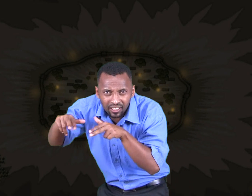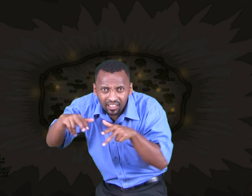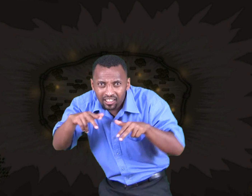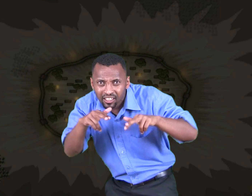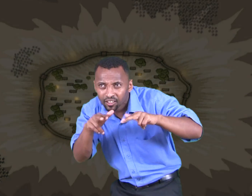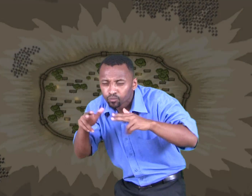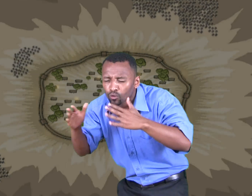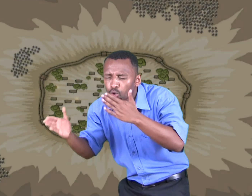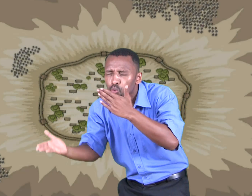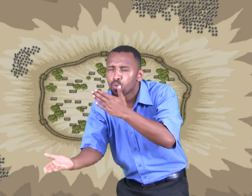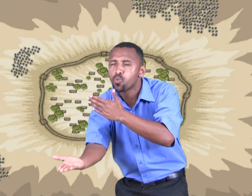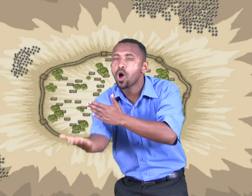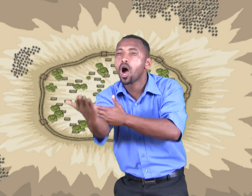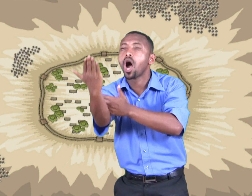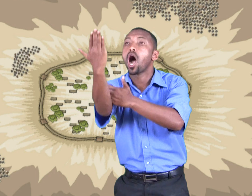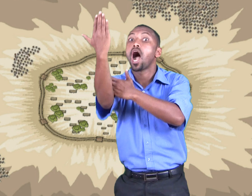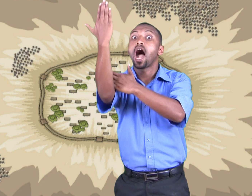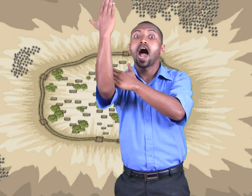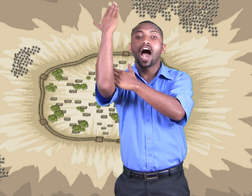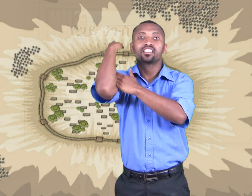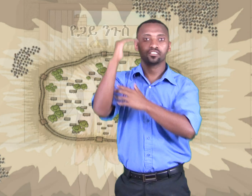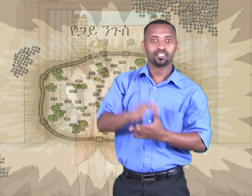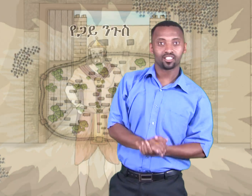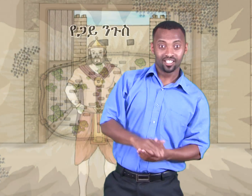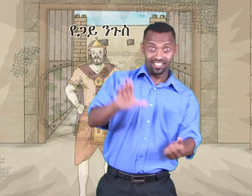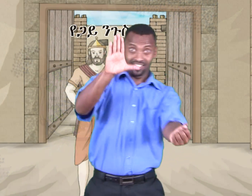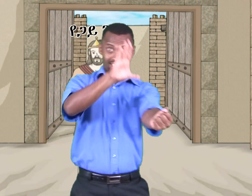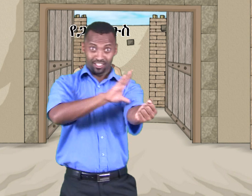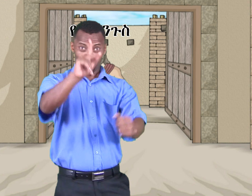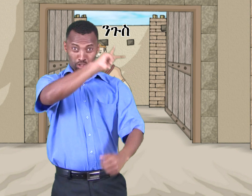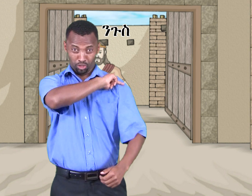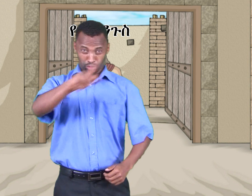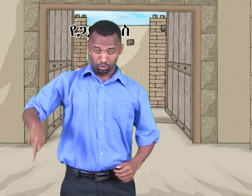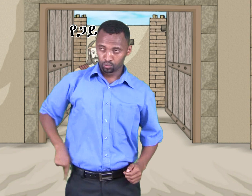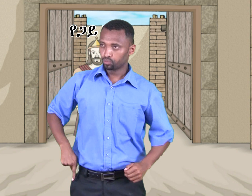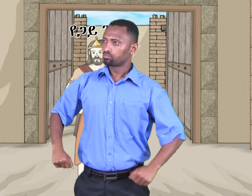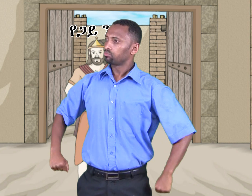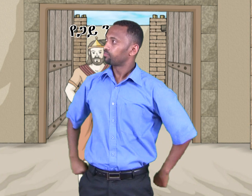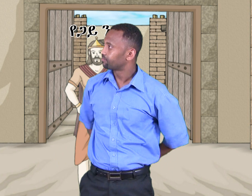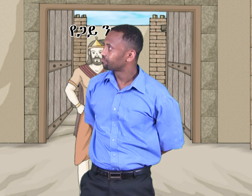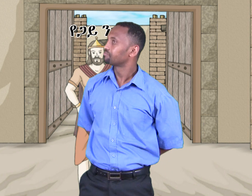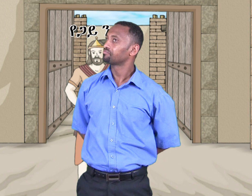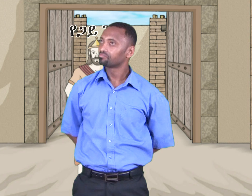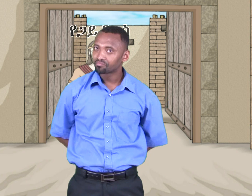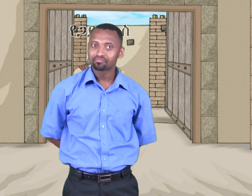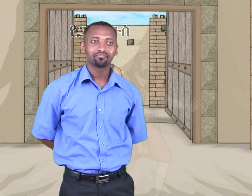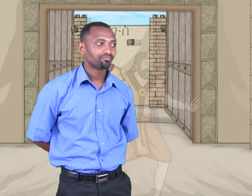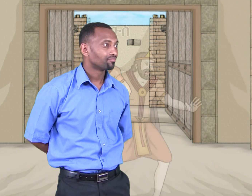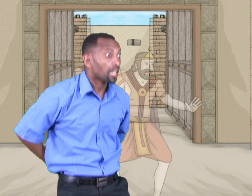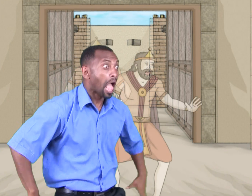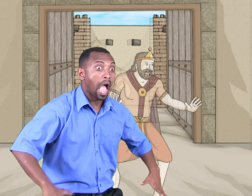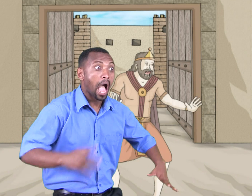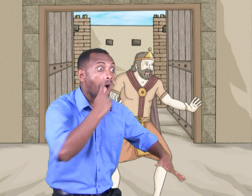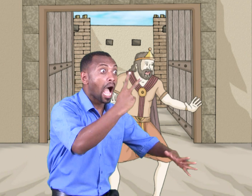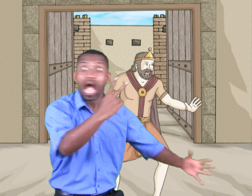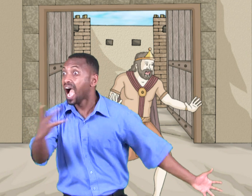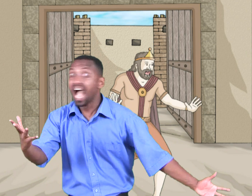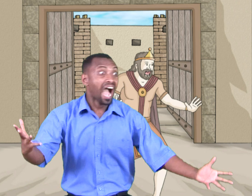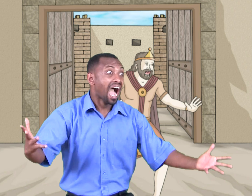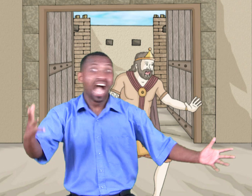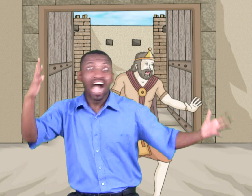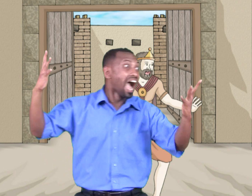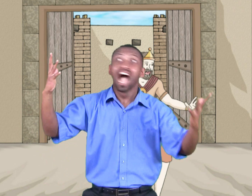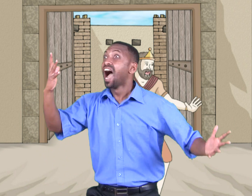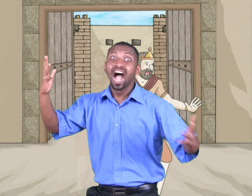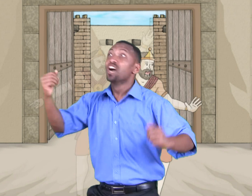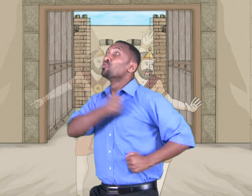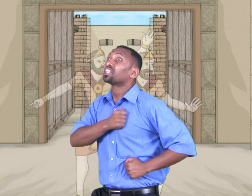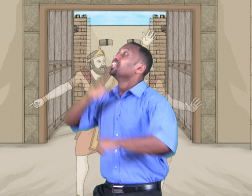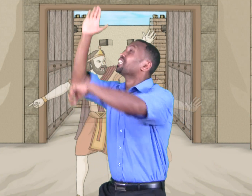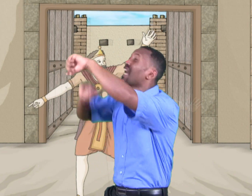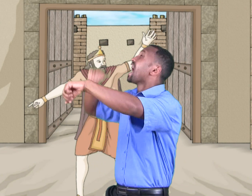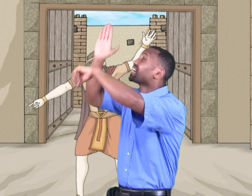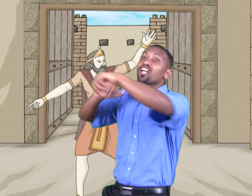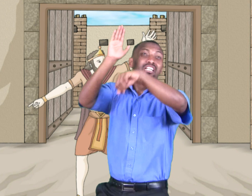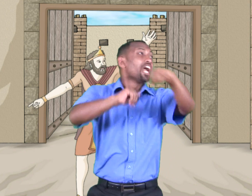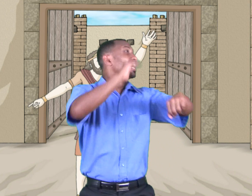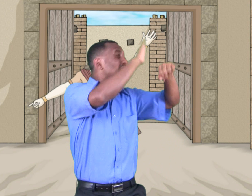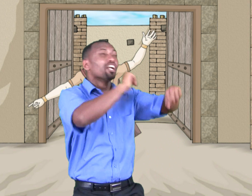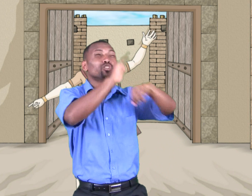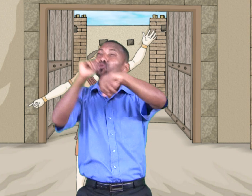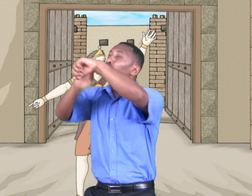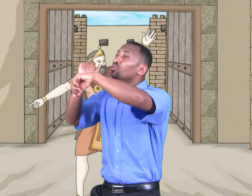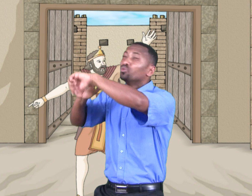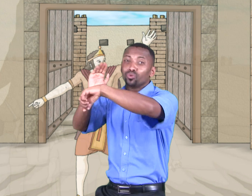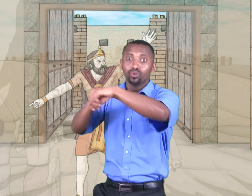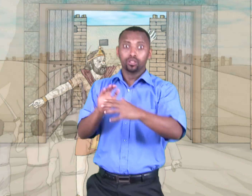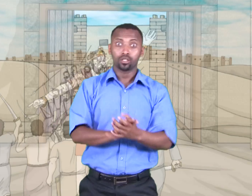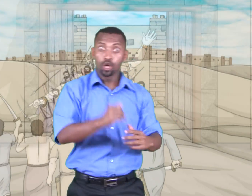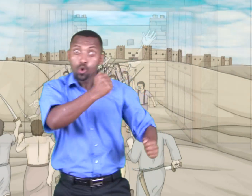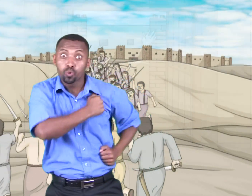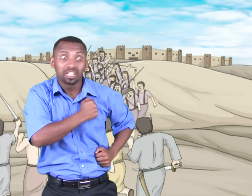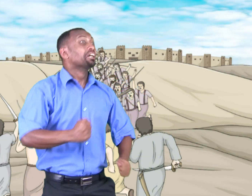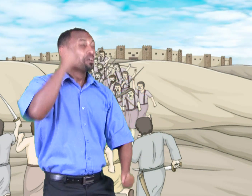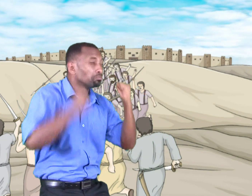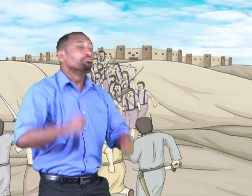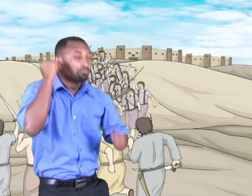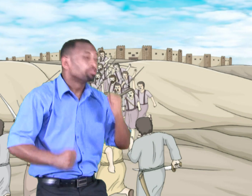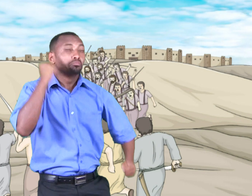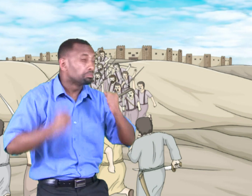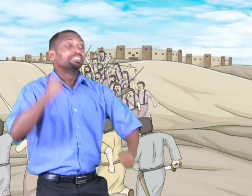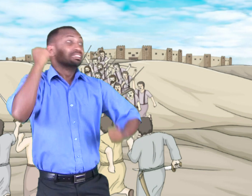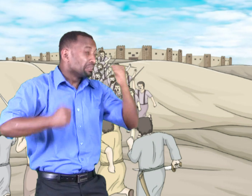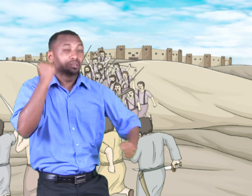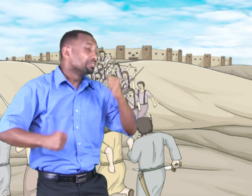When the king of Ai saw the Israelites, he hurried out early in the morning with the men of the city to engage them in battle at an appointed place overlooking the Arabah. But he did not know that an ambush had been set up against him behind the city.